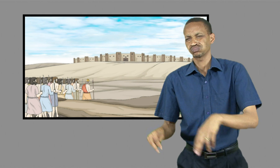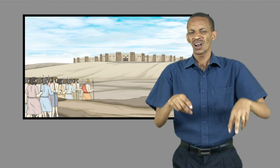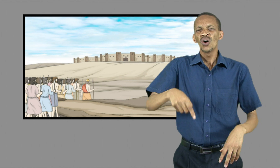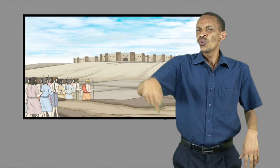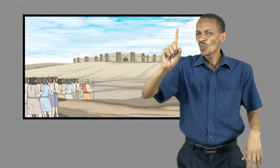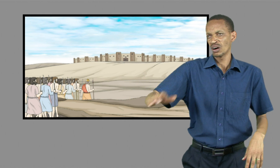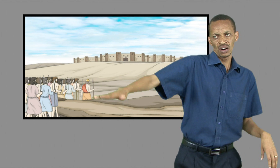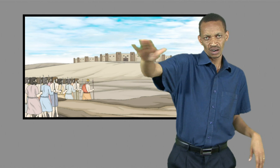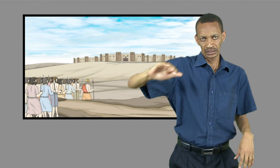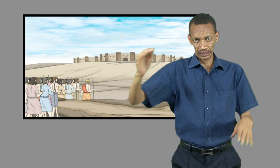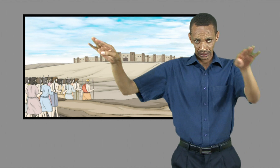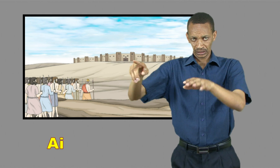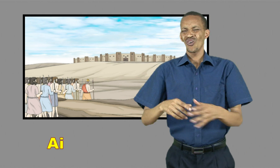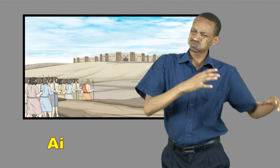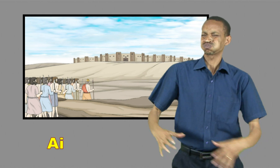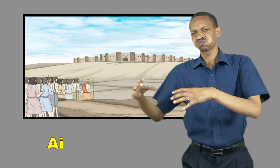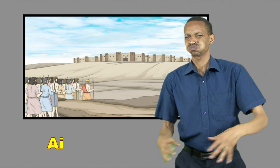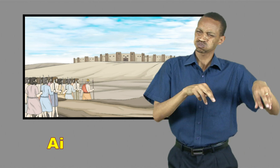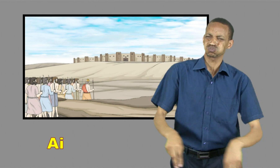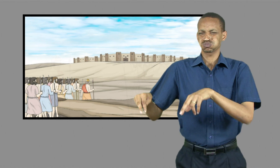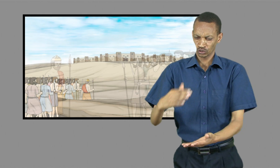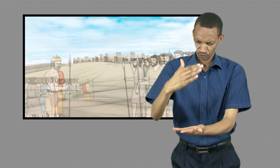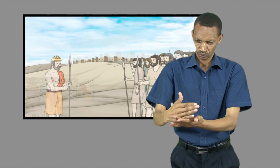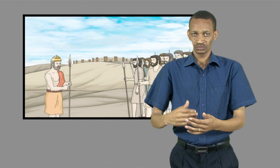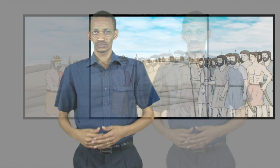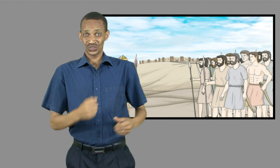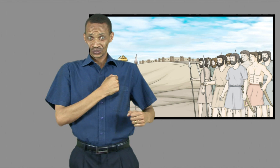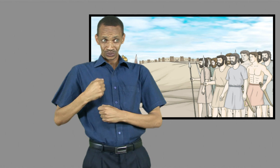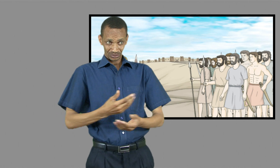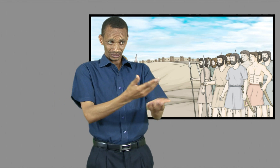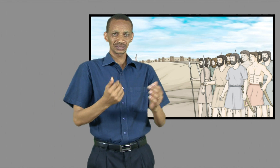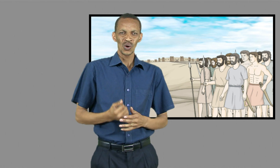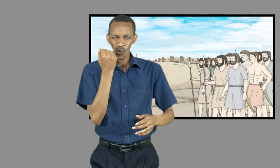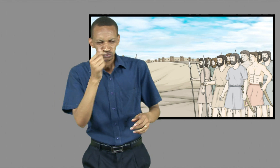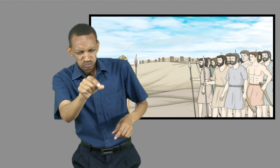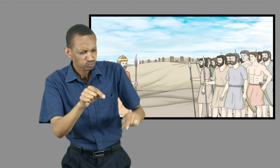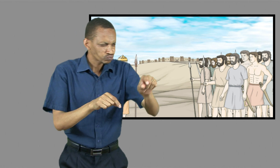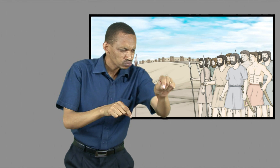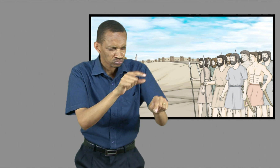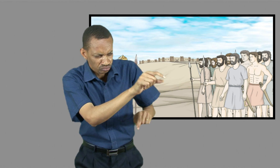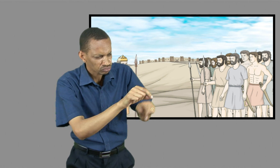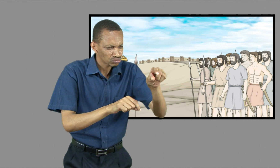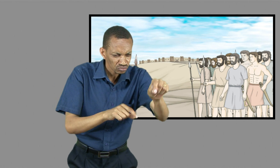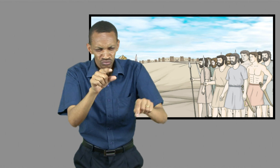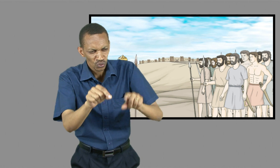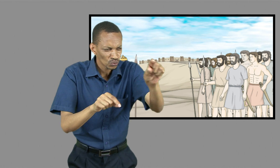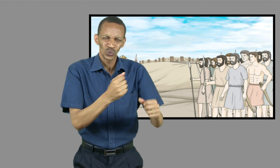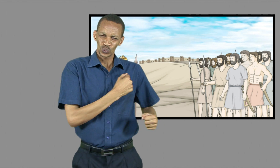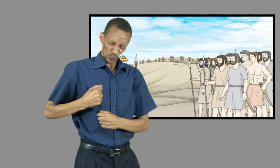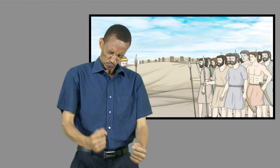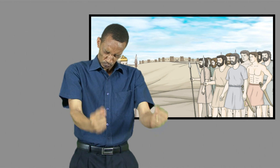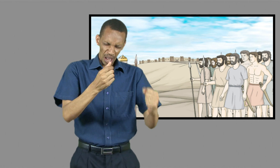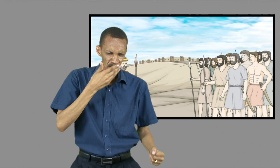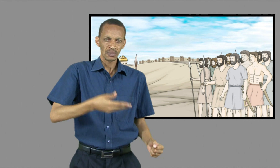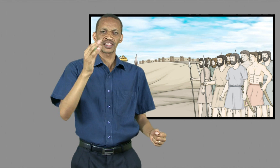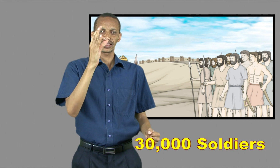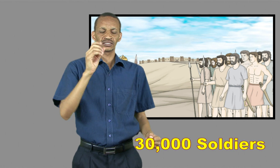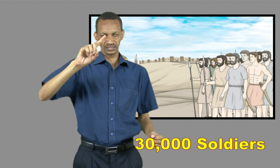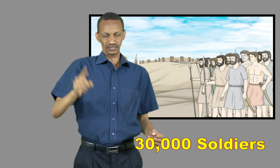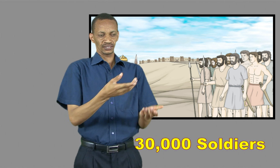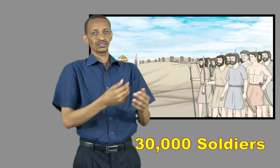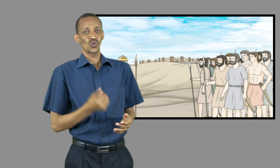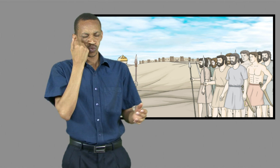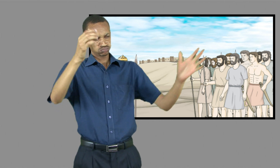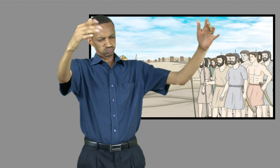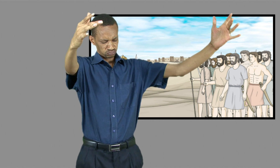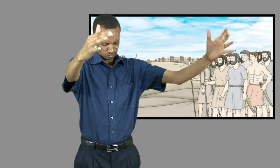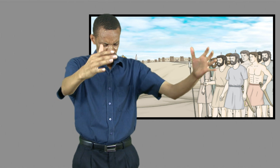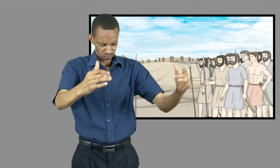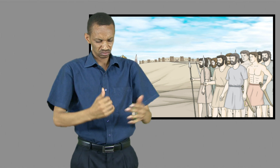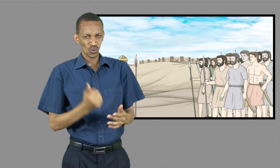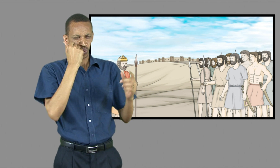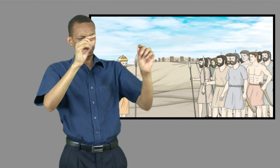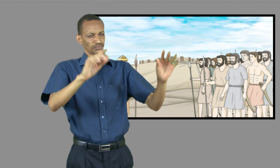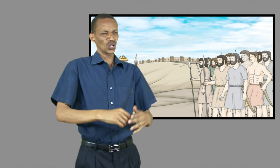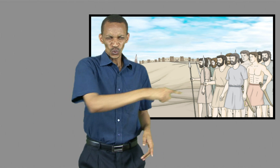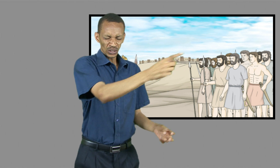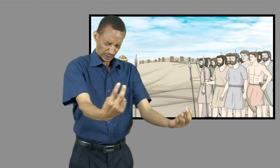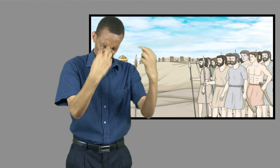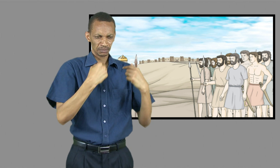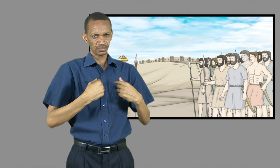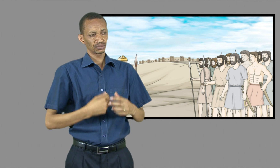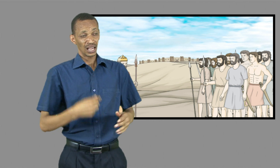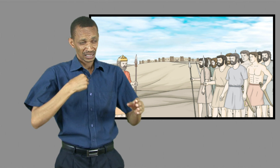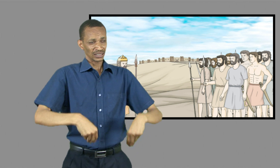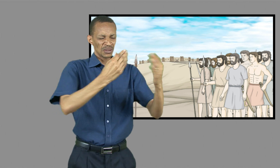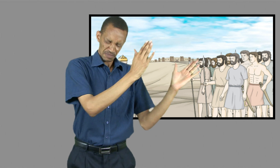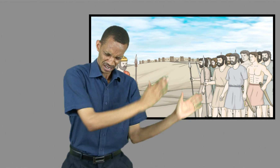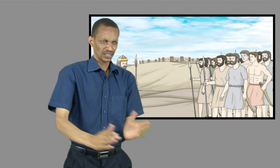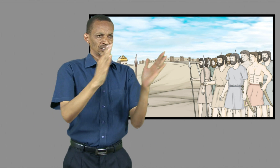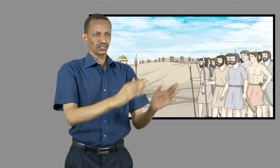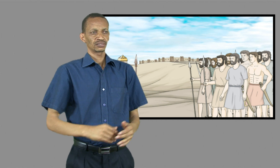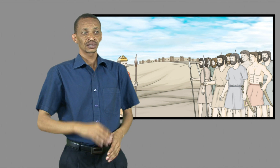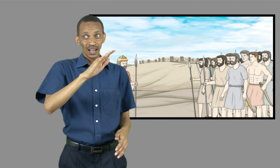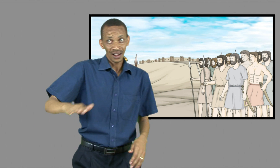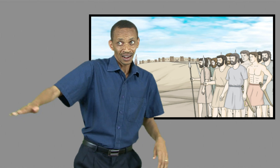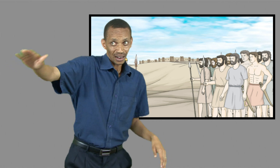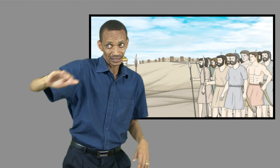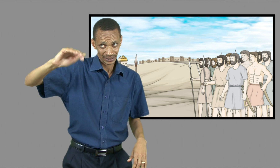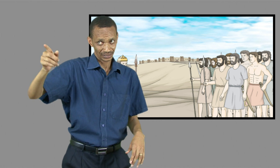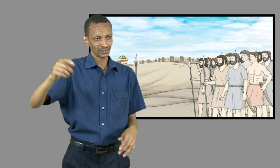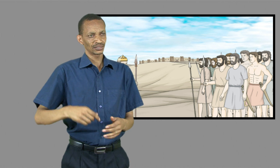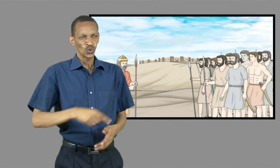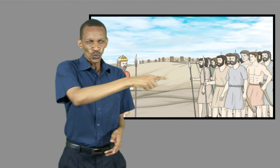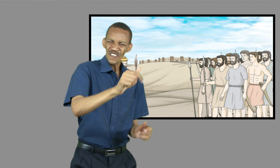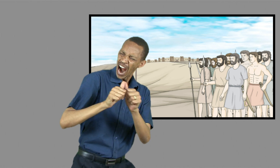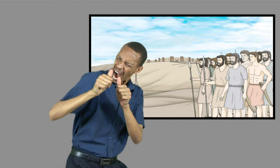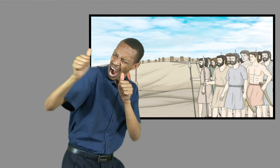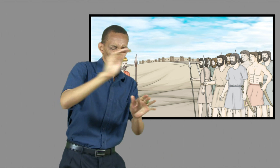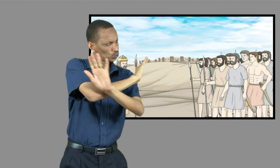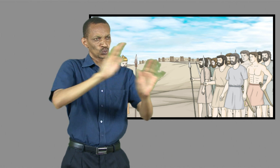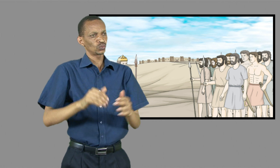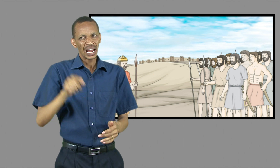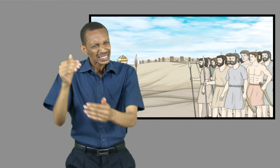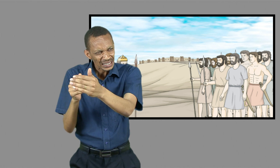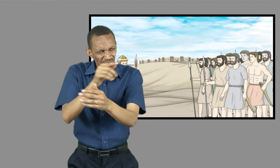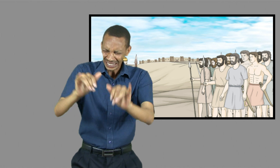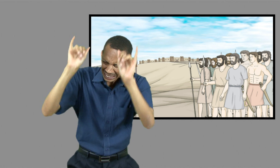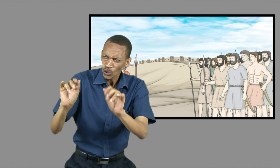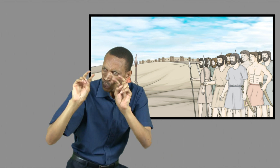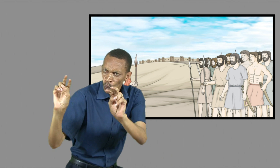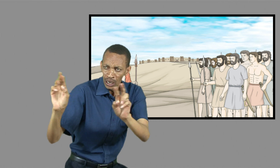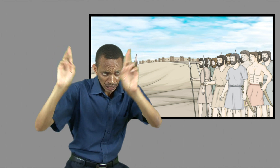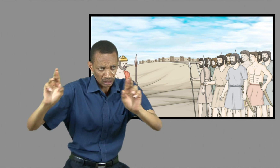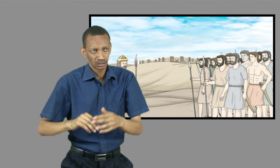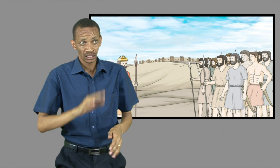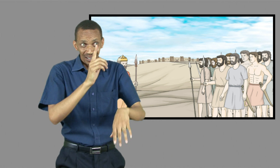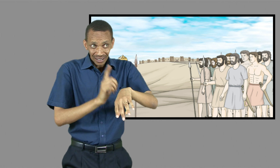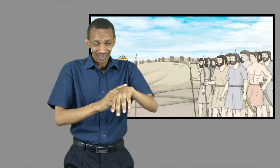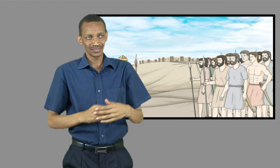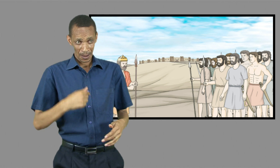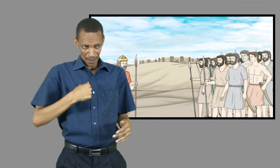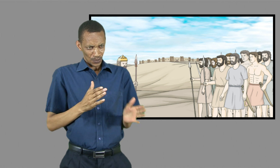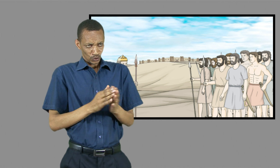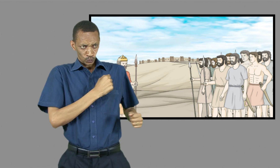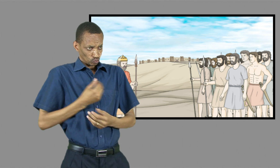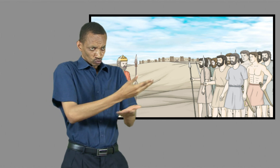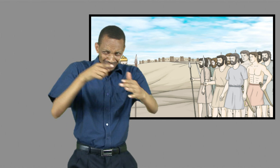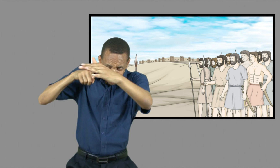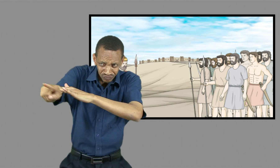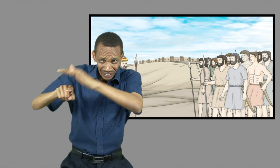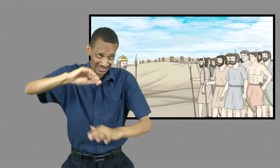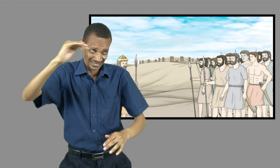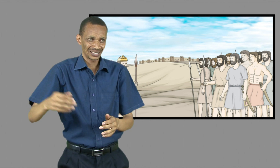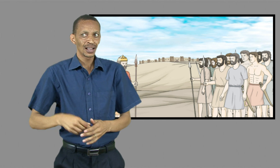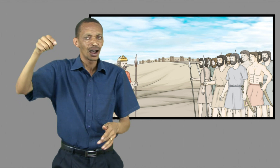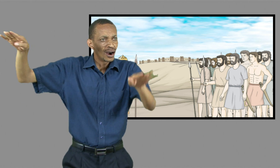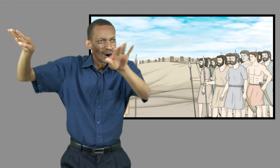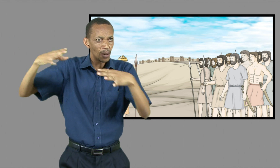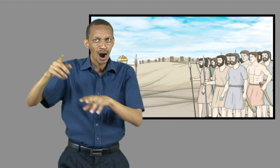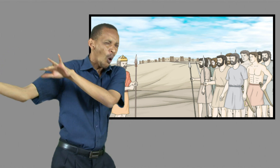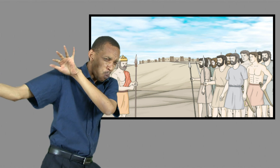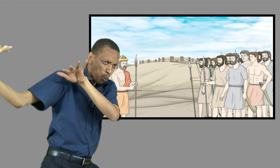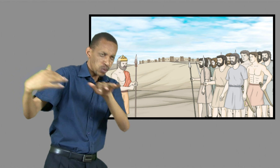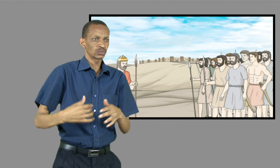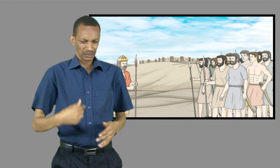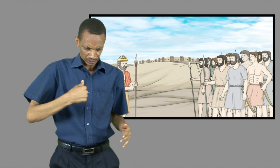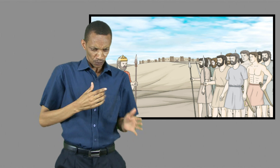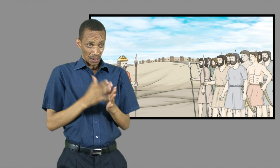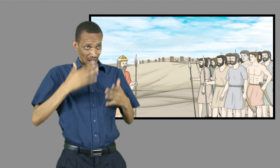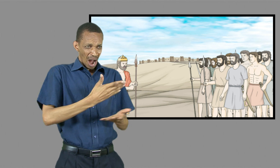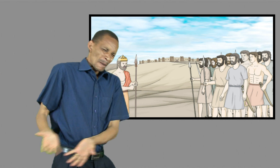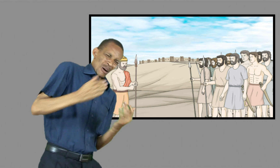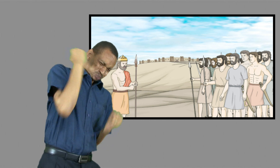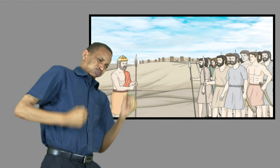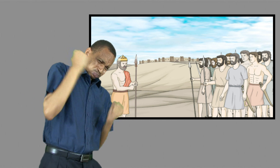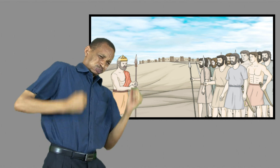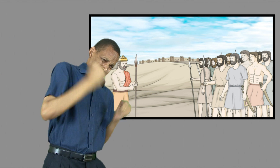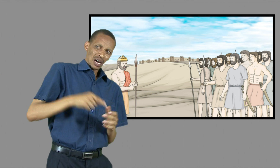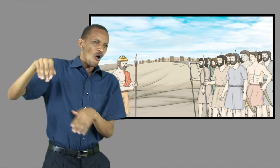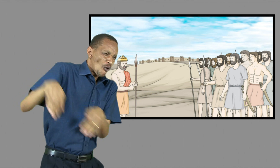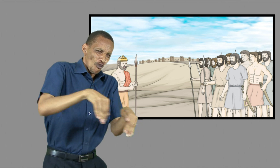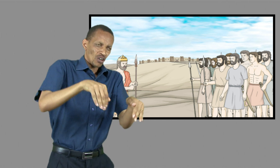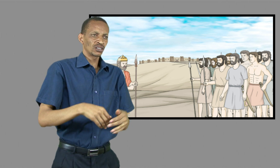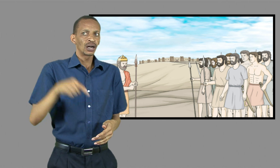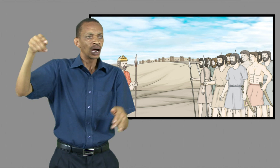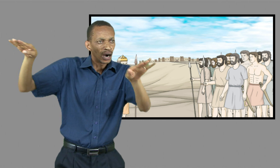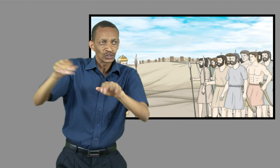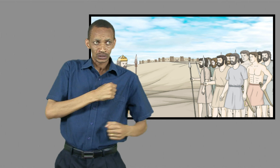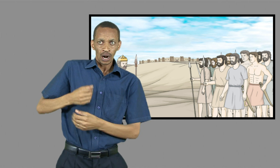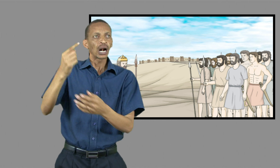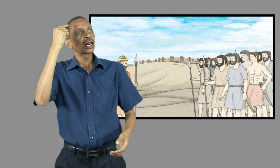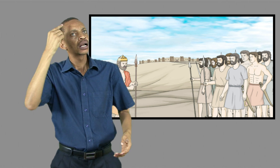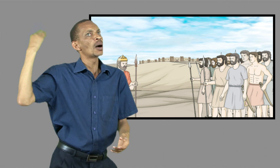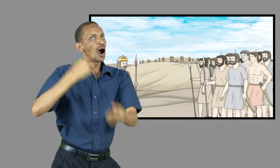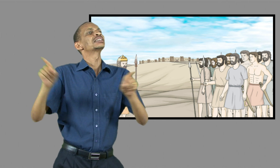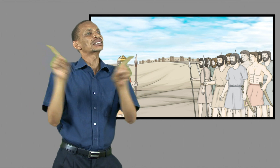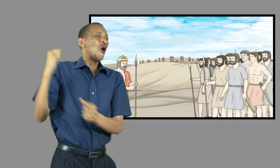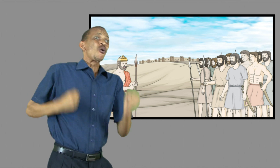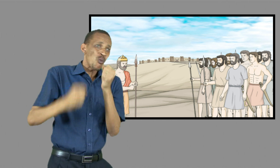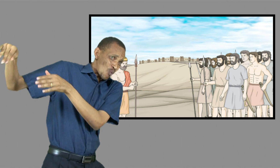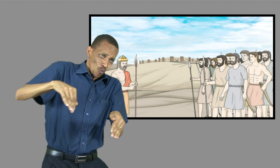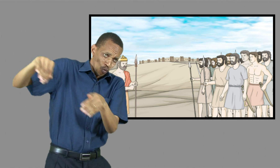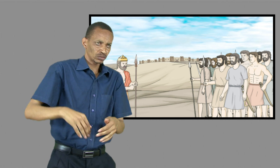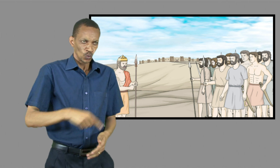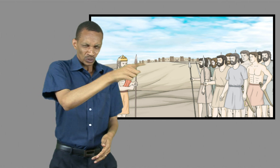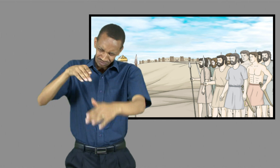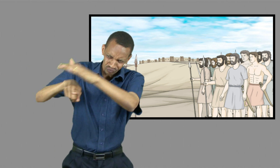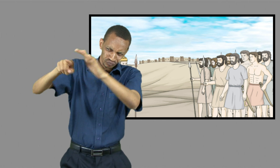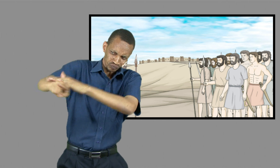They will pursue us until we have drawn them away from the city, for they will say, ‘The Israelites are running away from us as they did before.’ So as we flee from them, you are to rise from the ambush and seize the city, for the LORD your God will deliver it into your hand. And when you have taken the city, set it on fire. Do as the LORD has commanded! See, I have given you orders.”